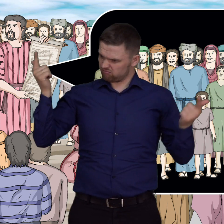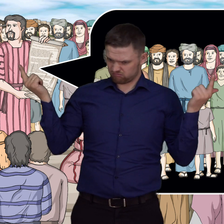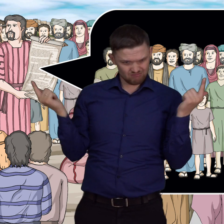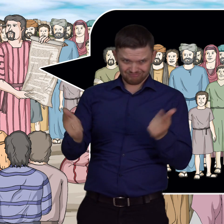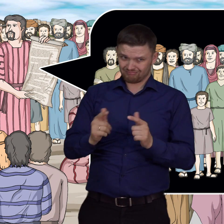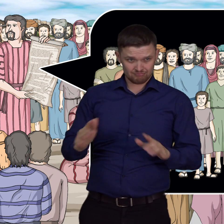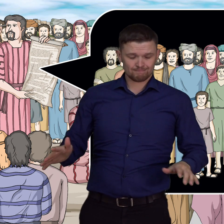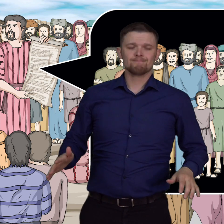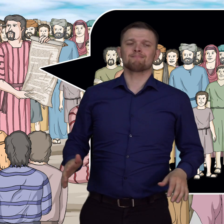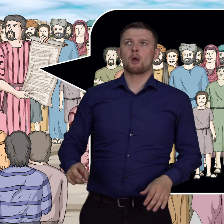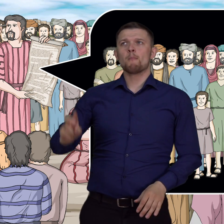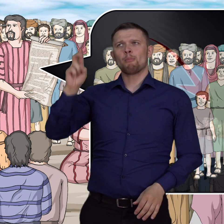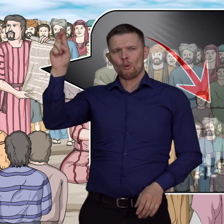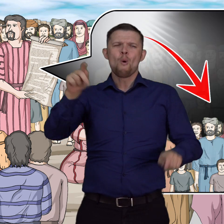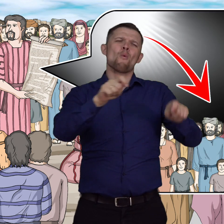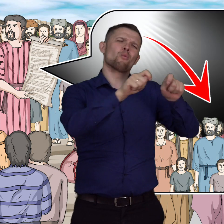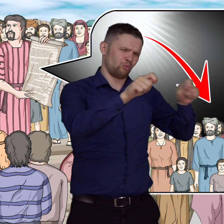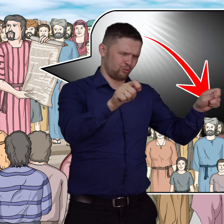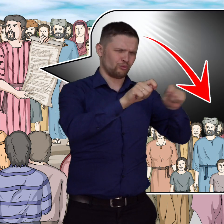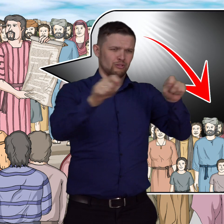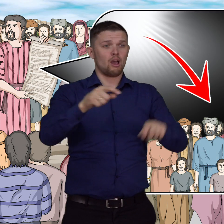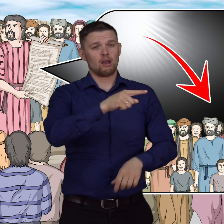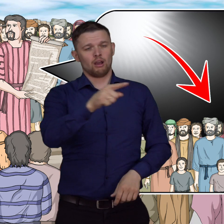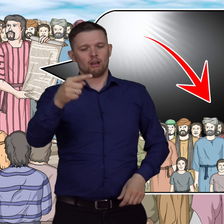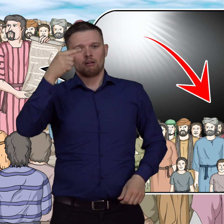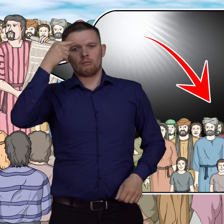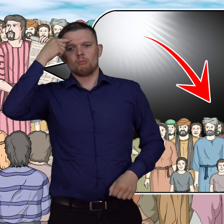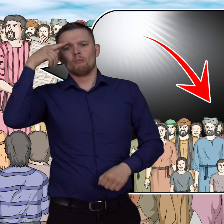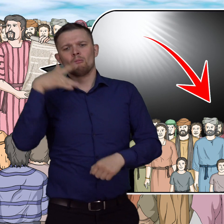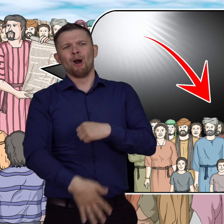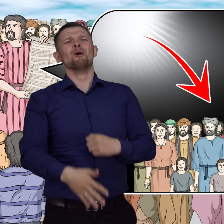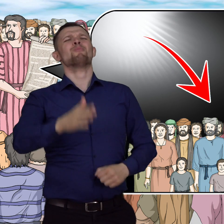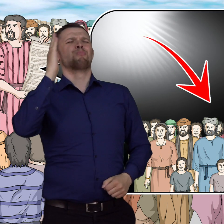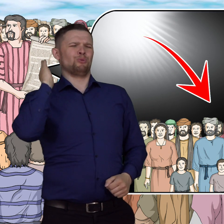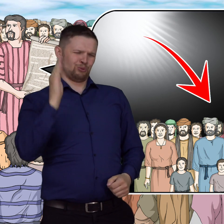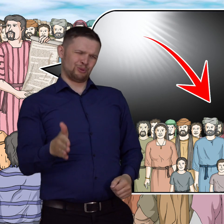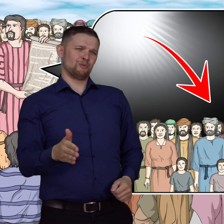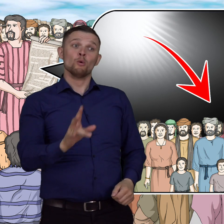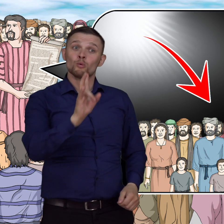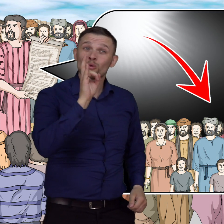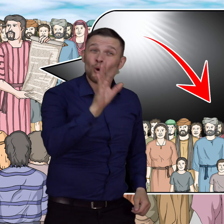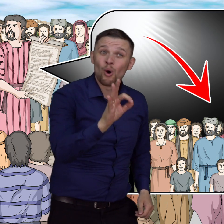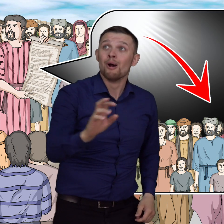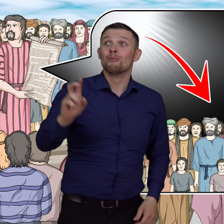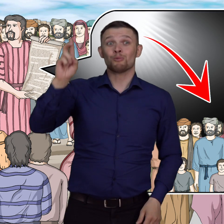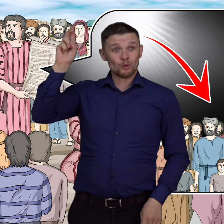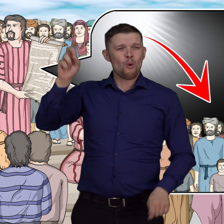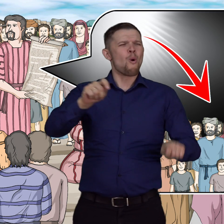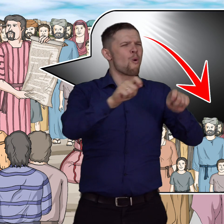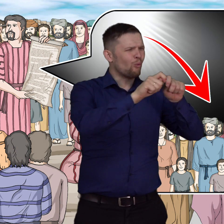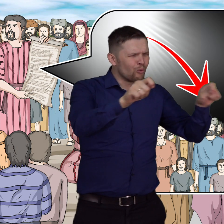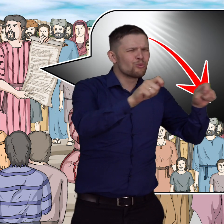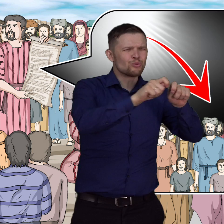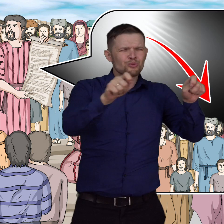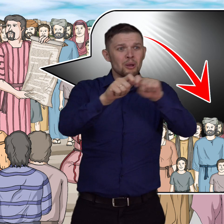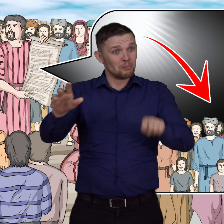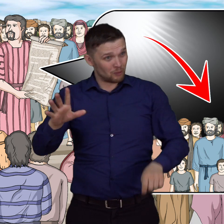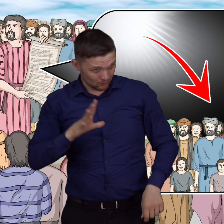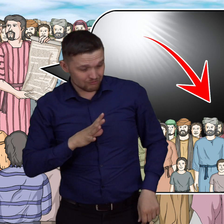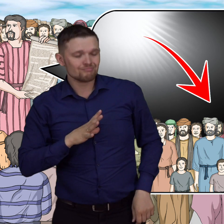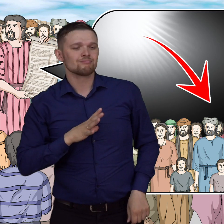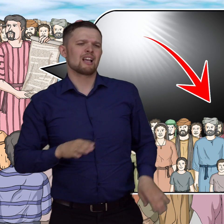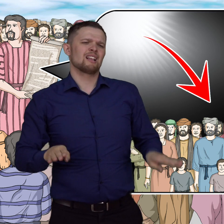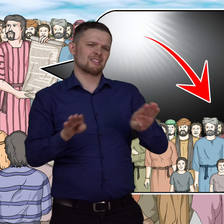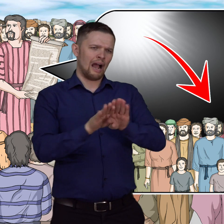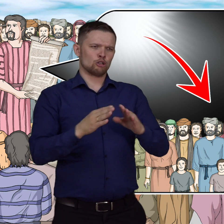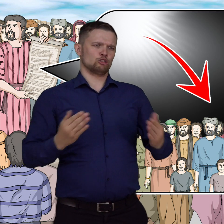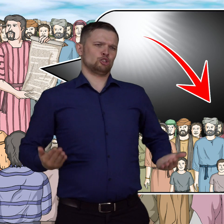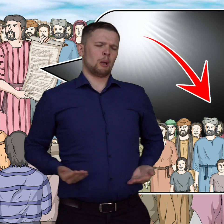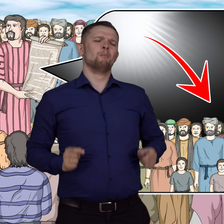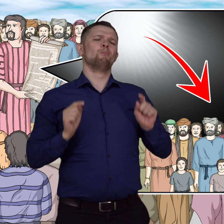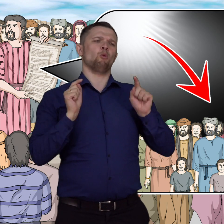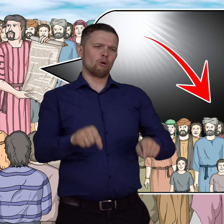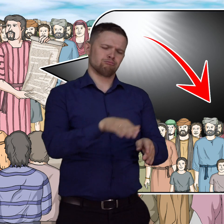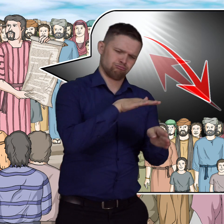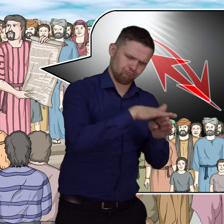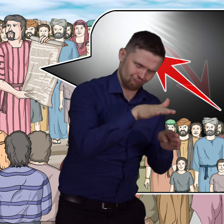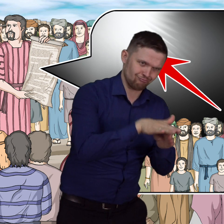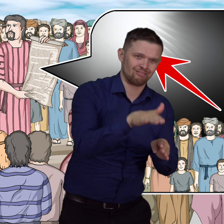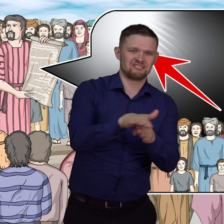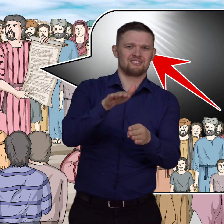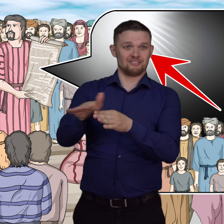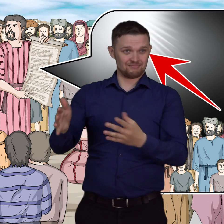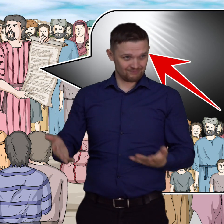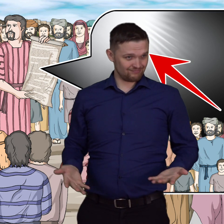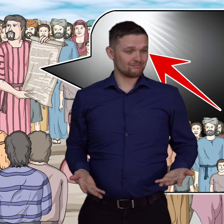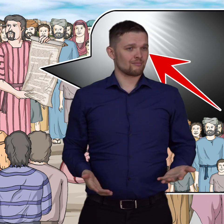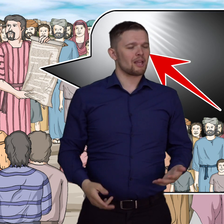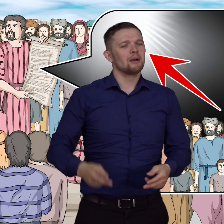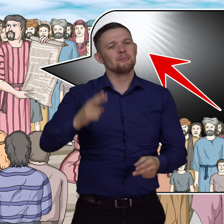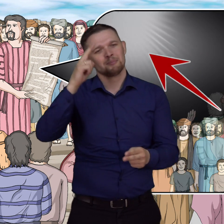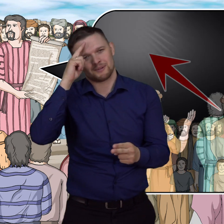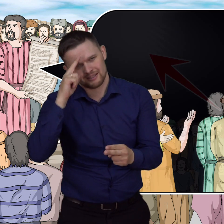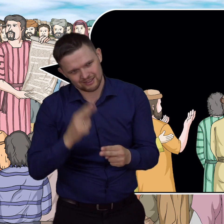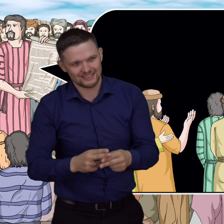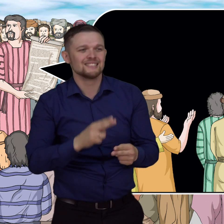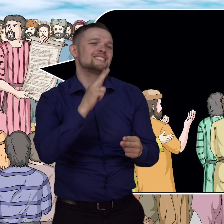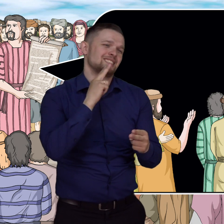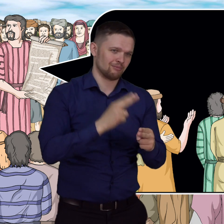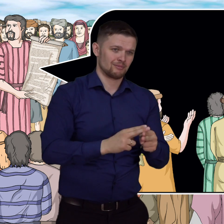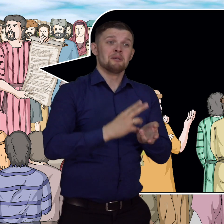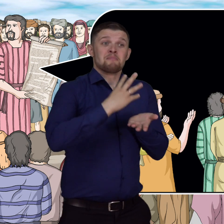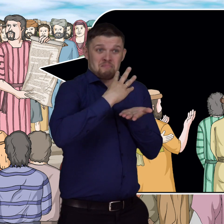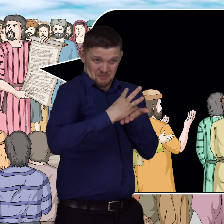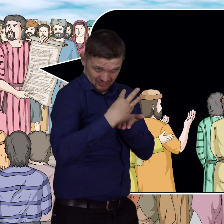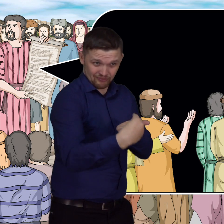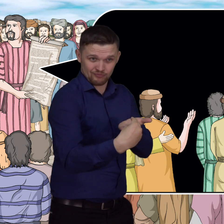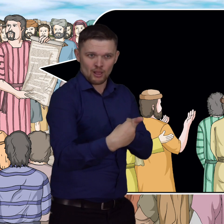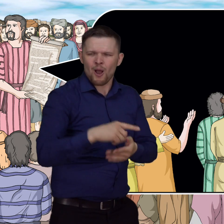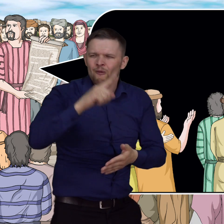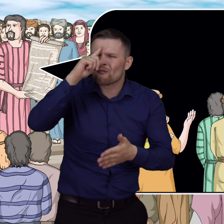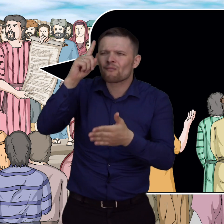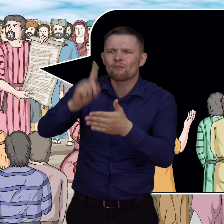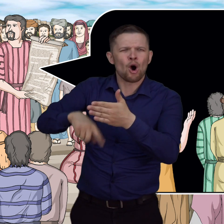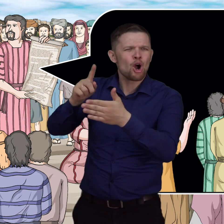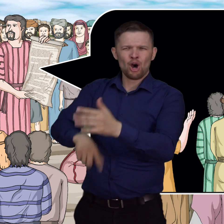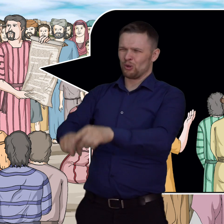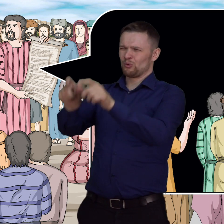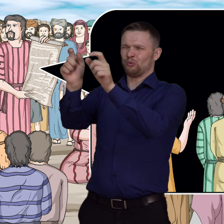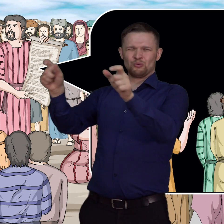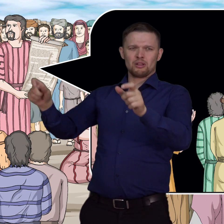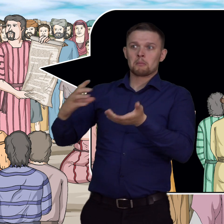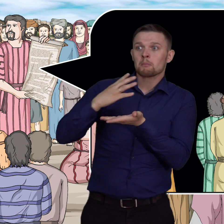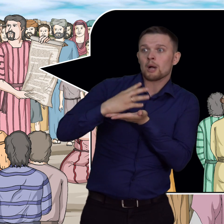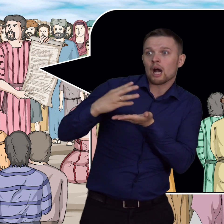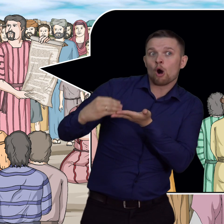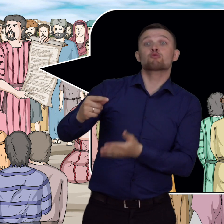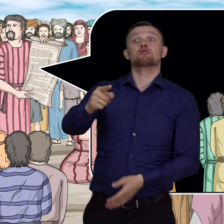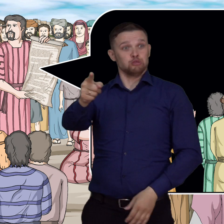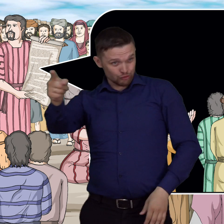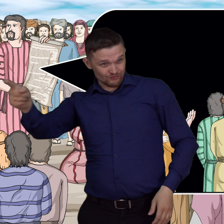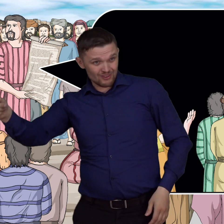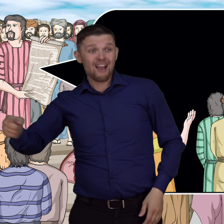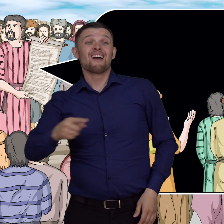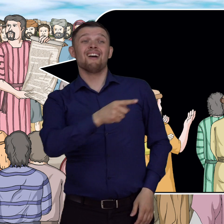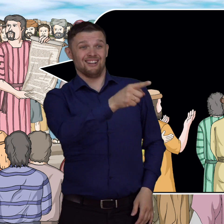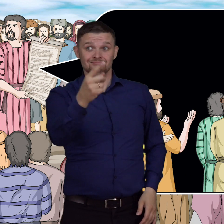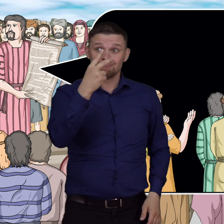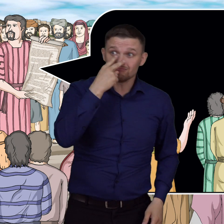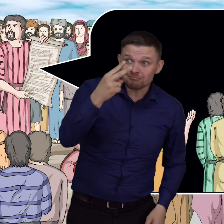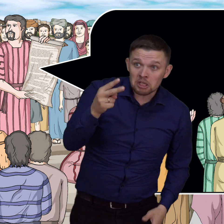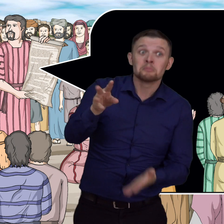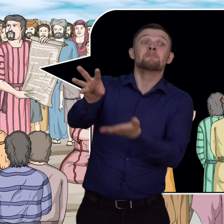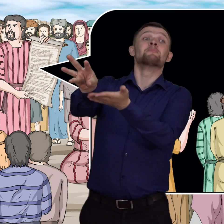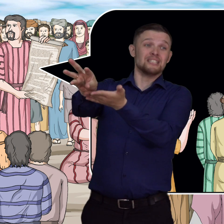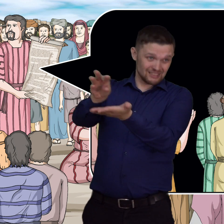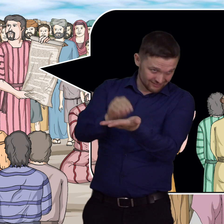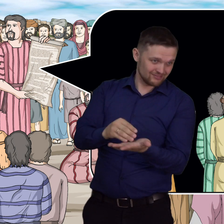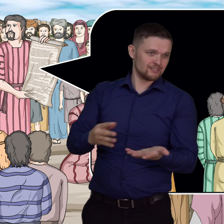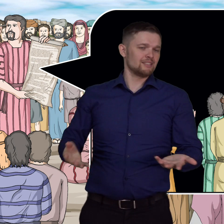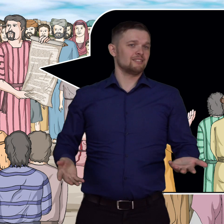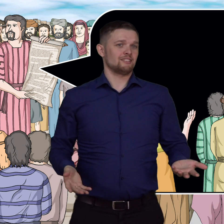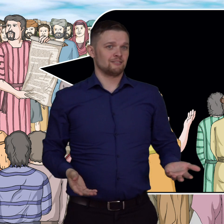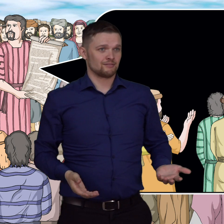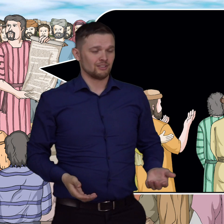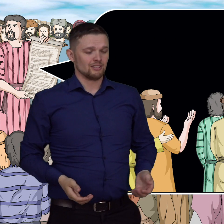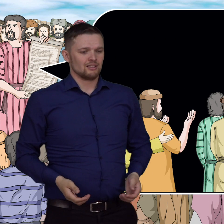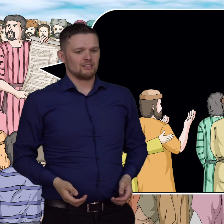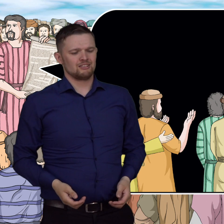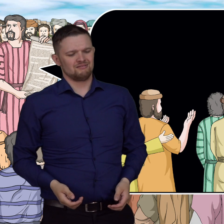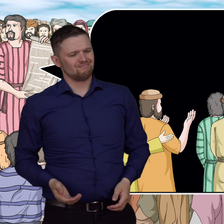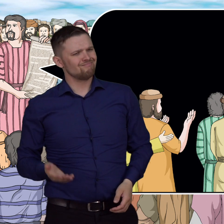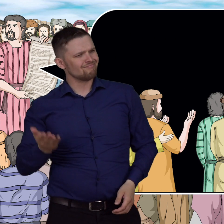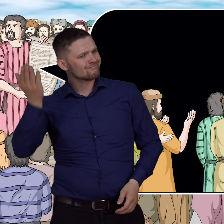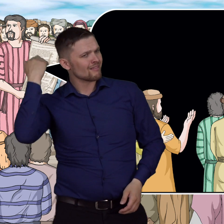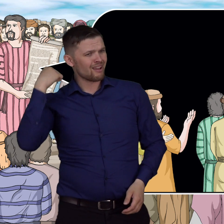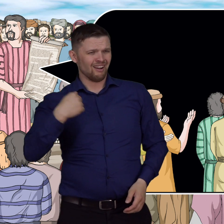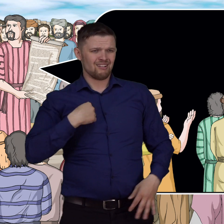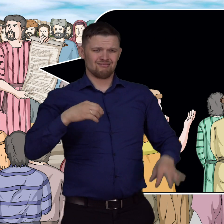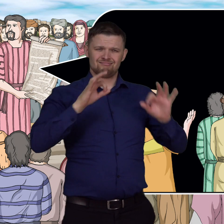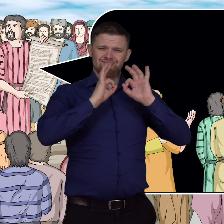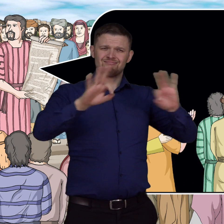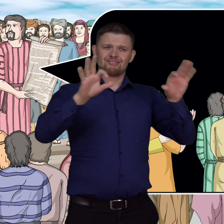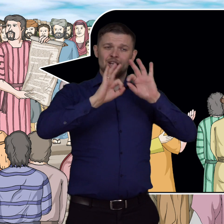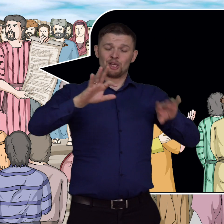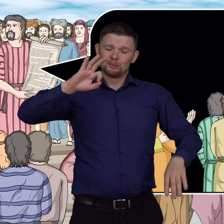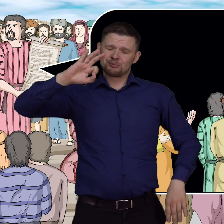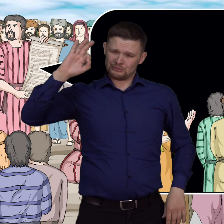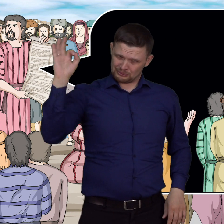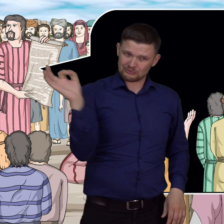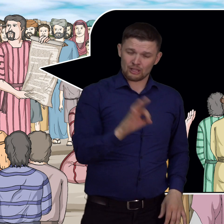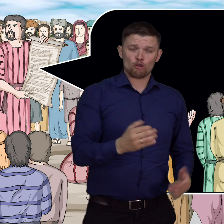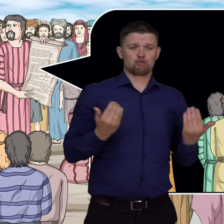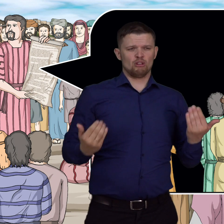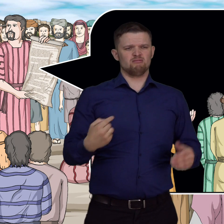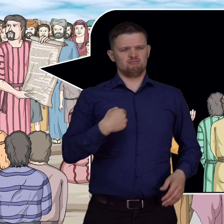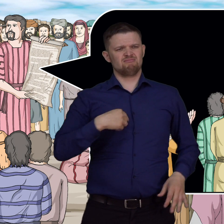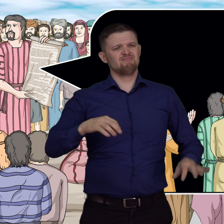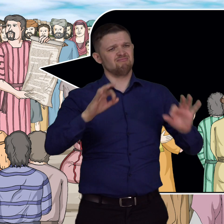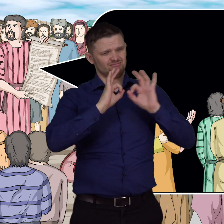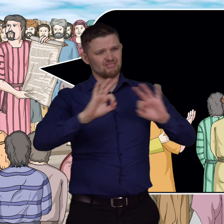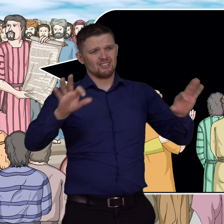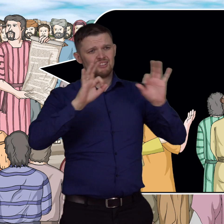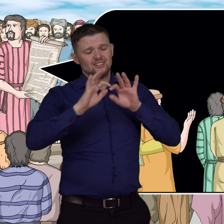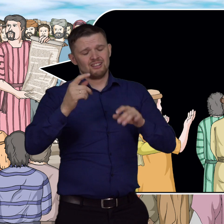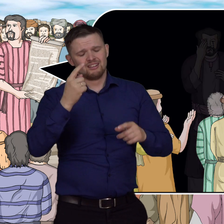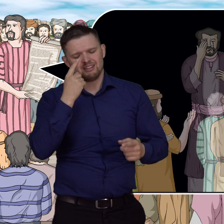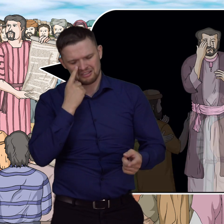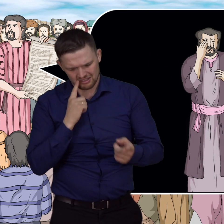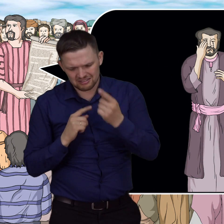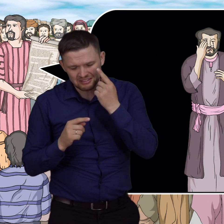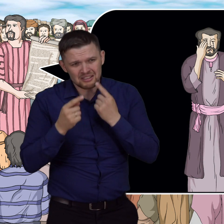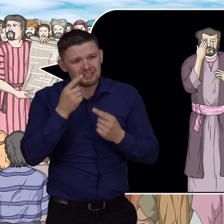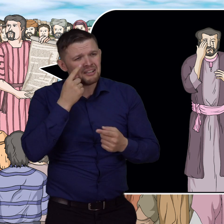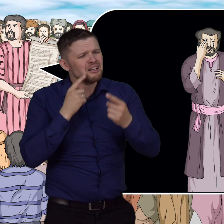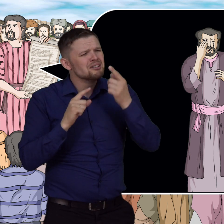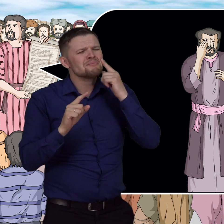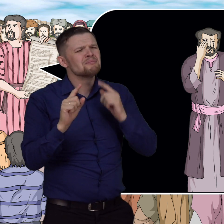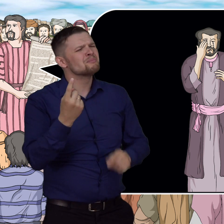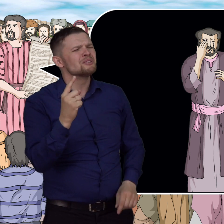And if you think differently about some issue, God will reveal this to you as well. Nevertheless, we must live up to what we have already attained. Join one another in following my example, brothers, and carefully observe those who walk according to the pattern we set for you.